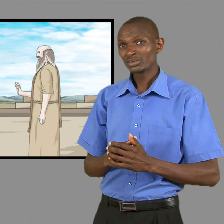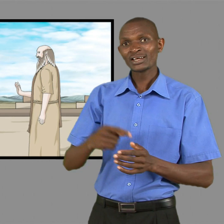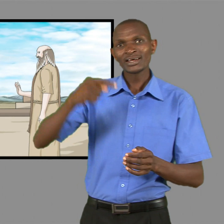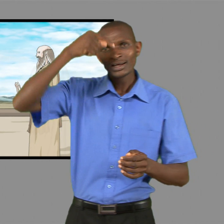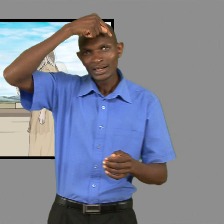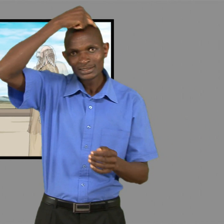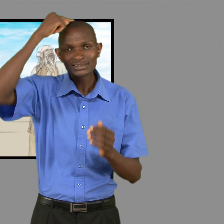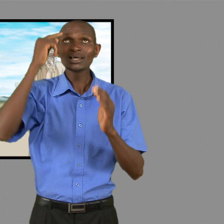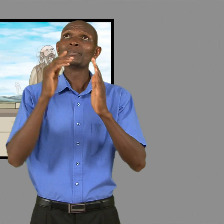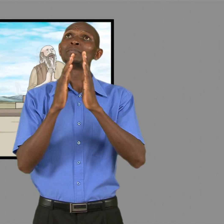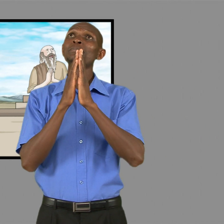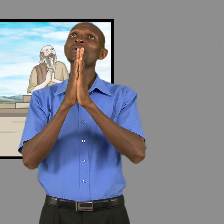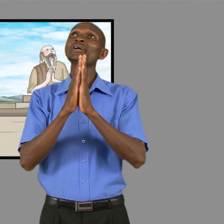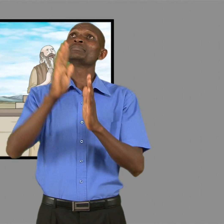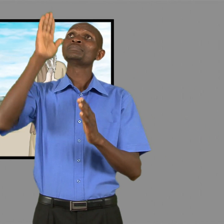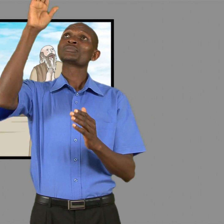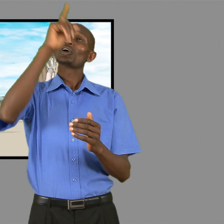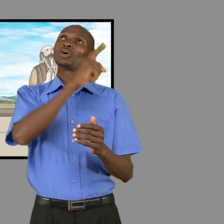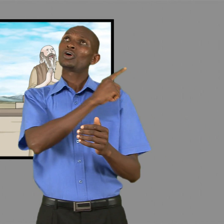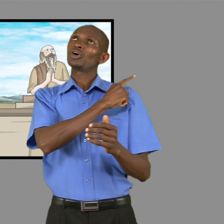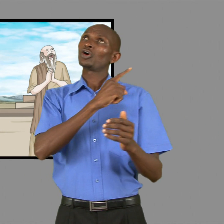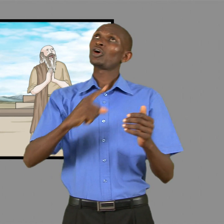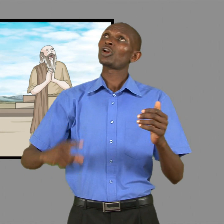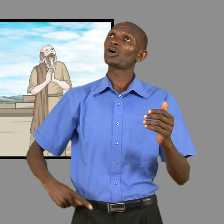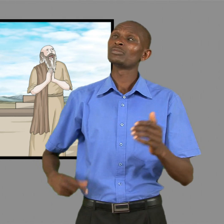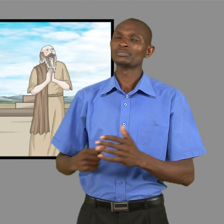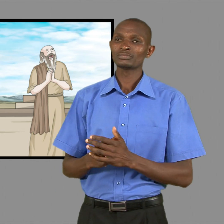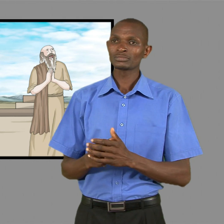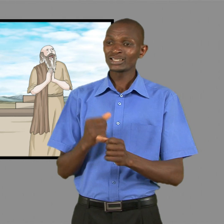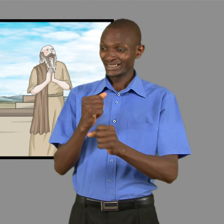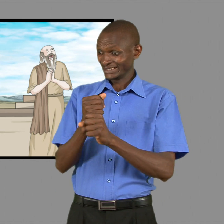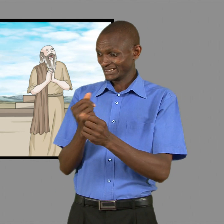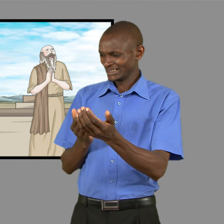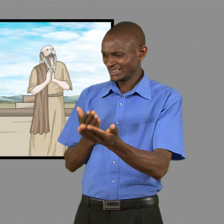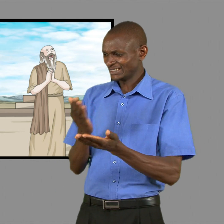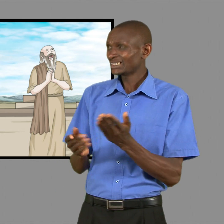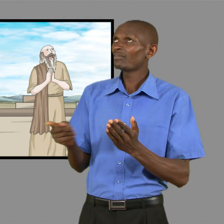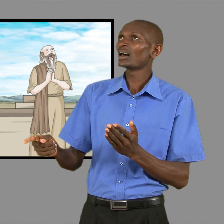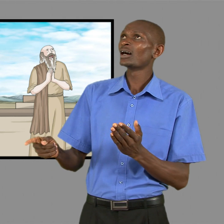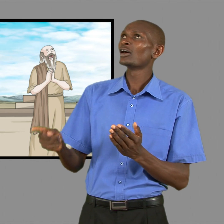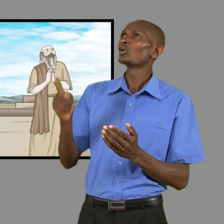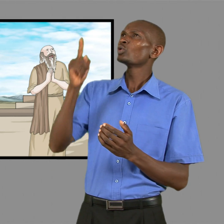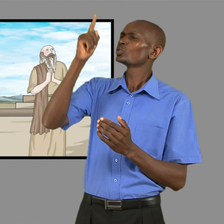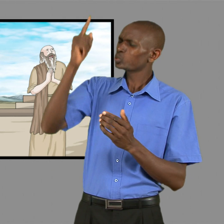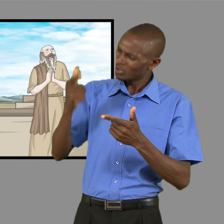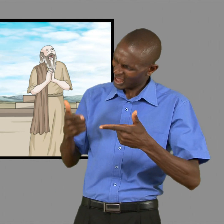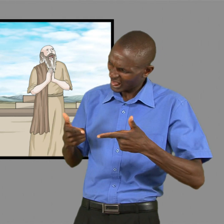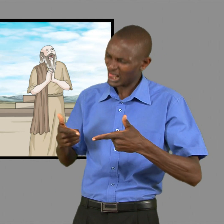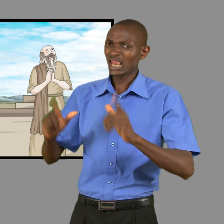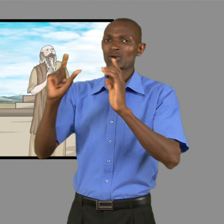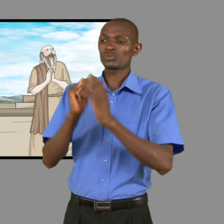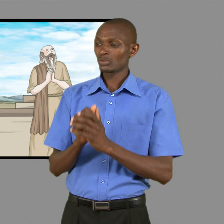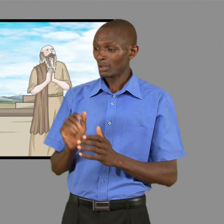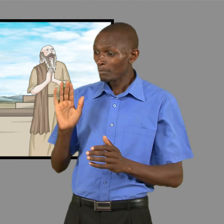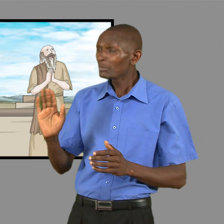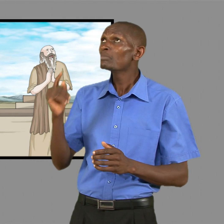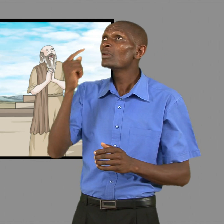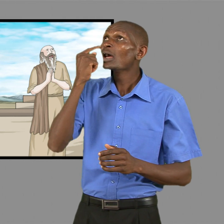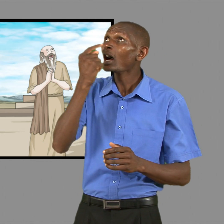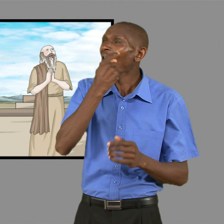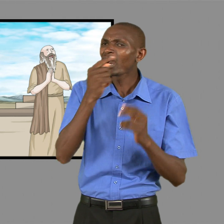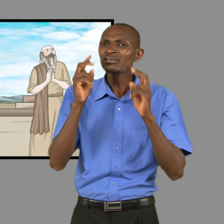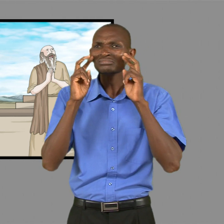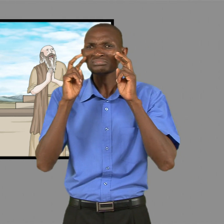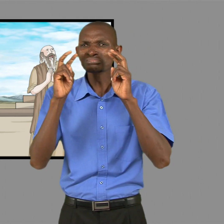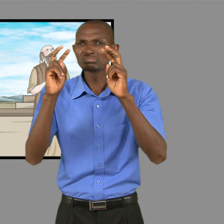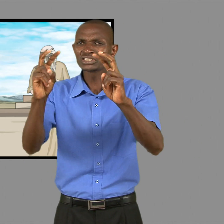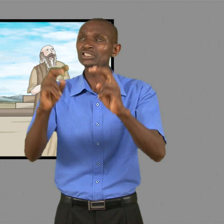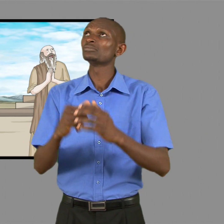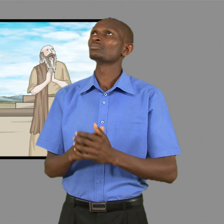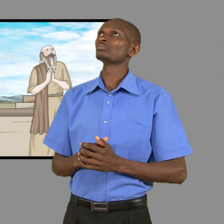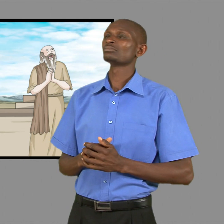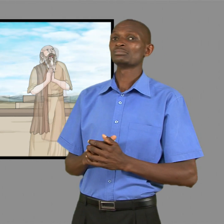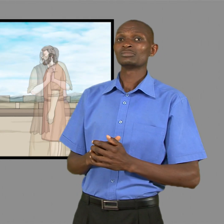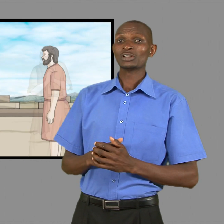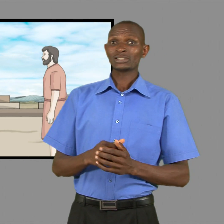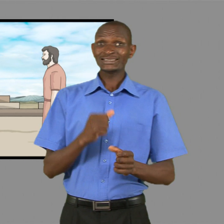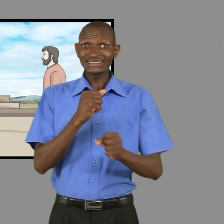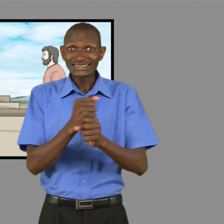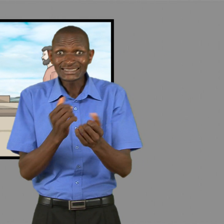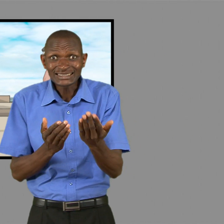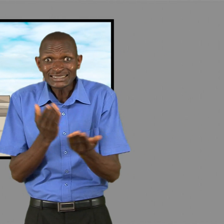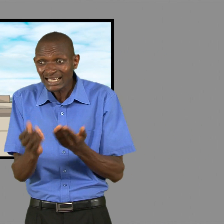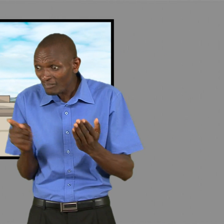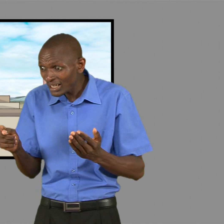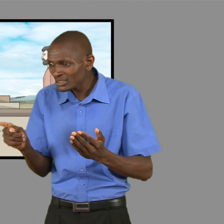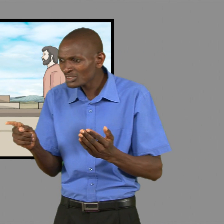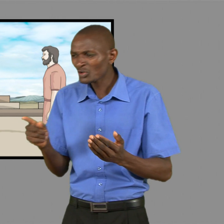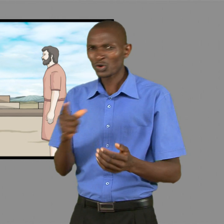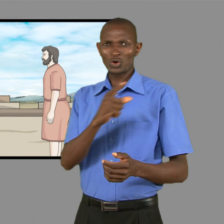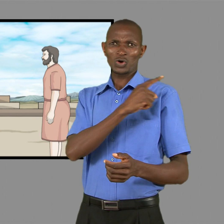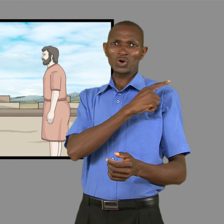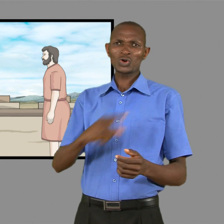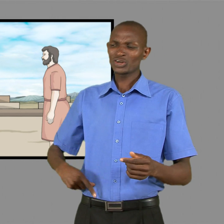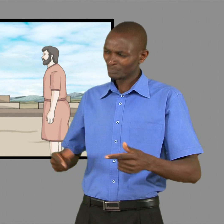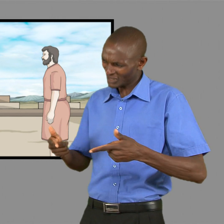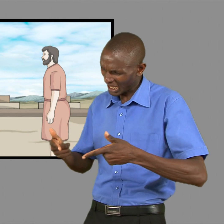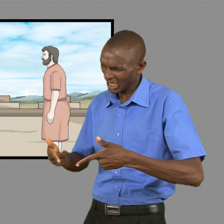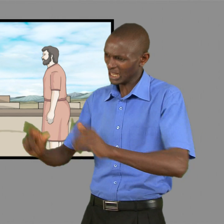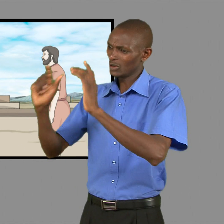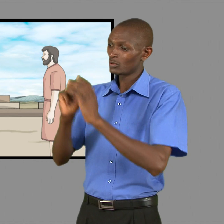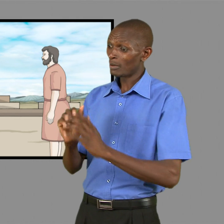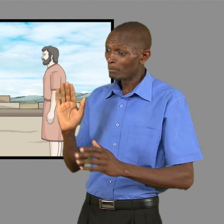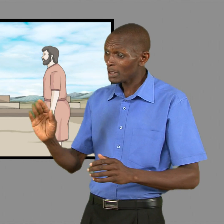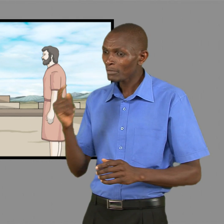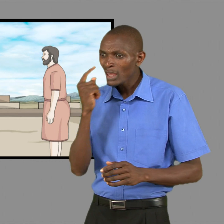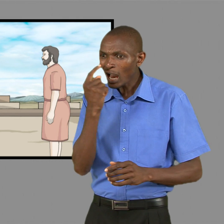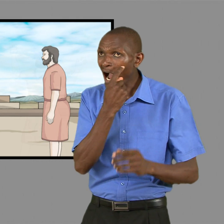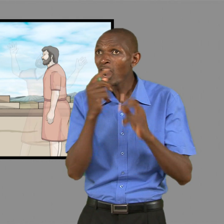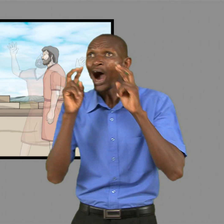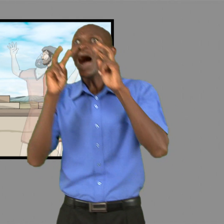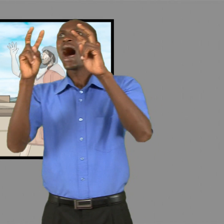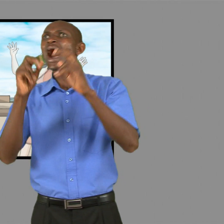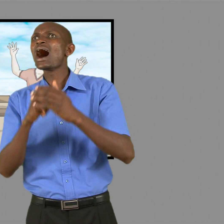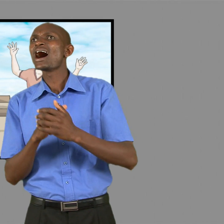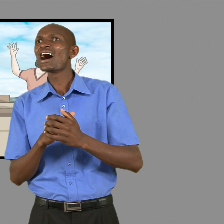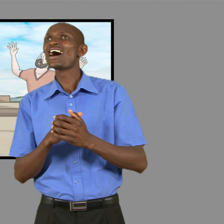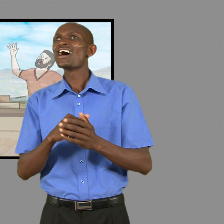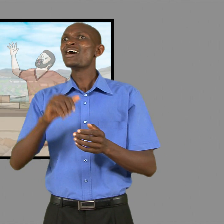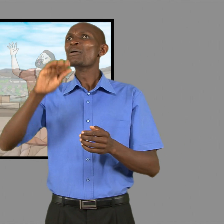Then Elisha prayed, “O LORD, please open his eyes that he may see.”